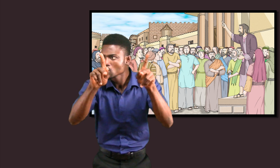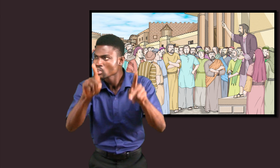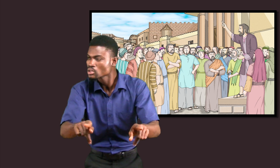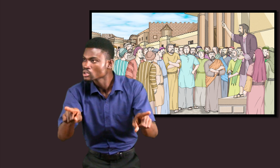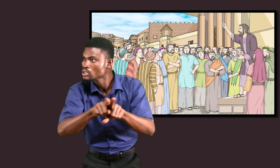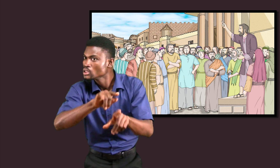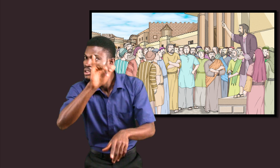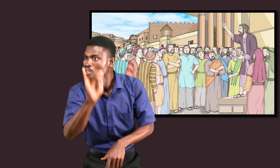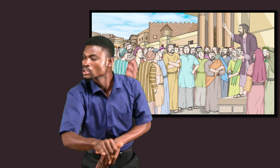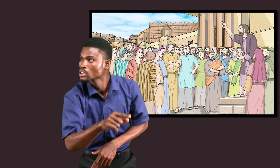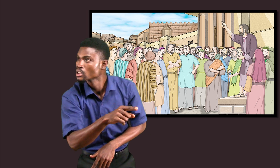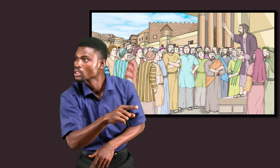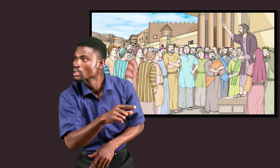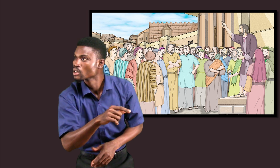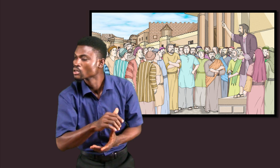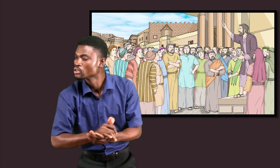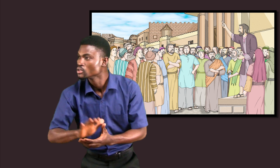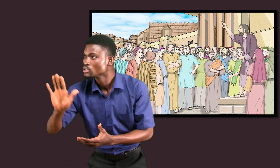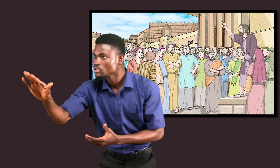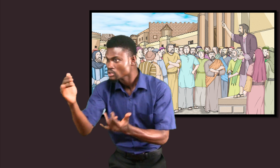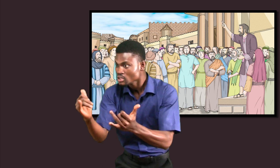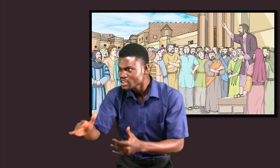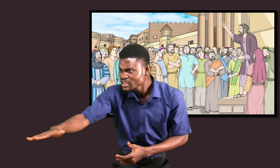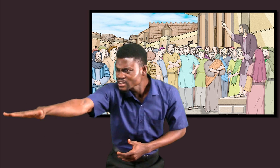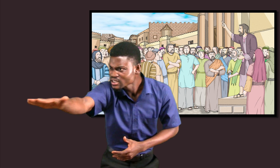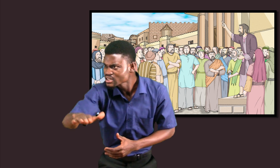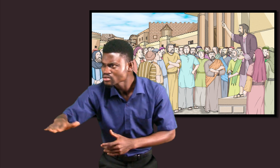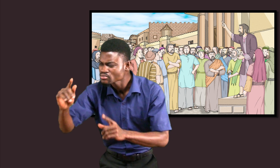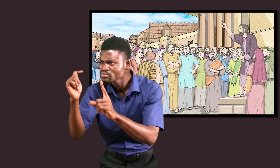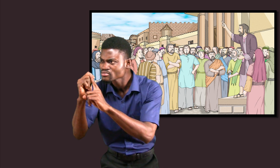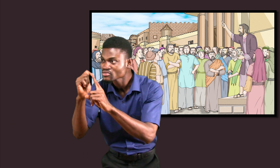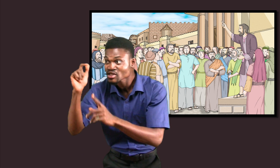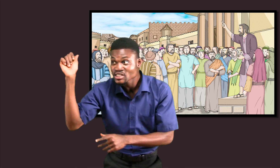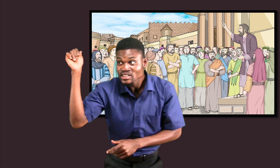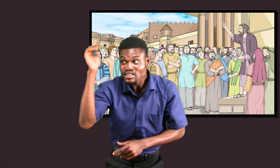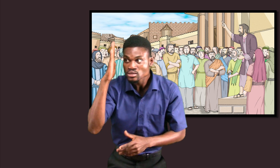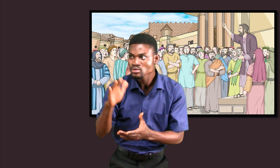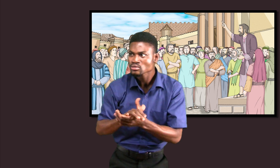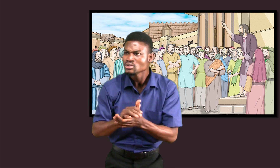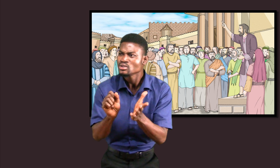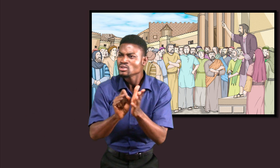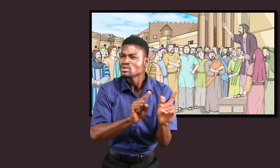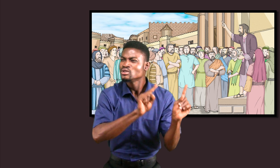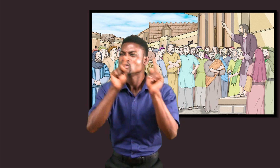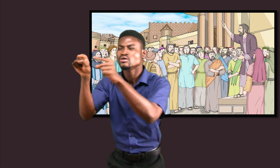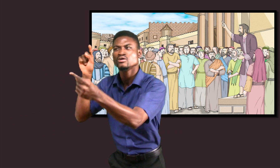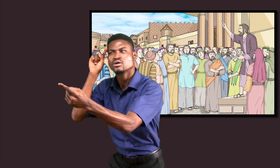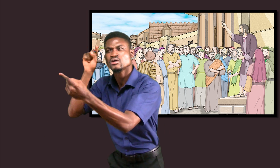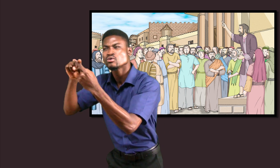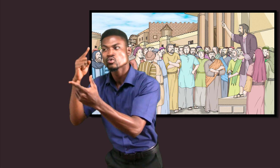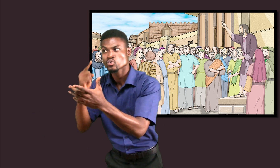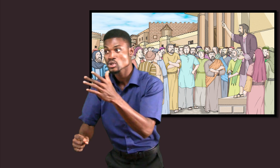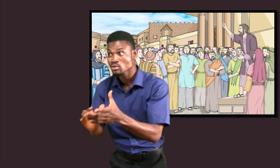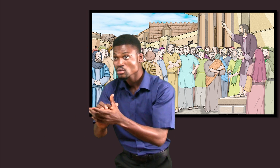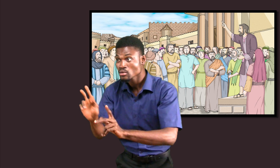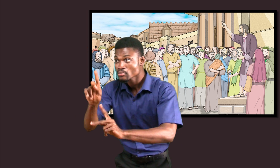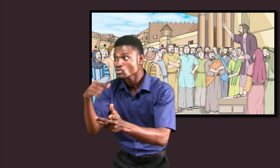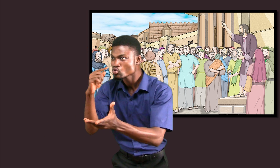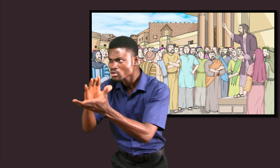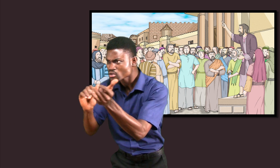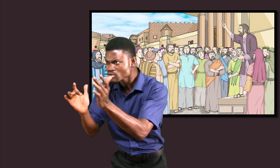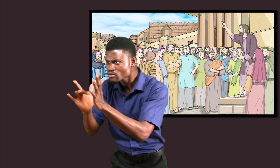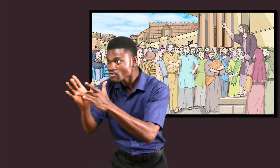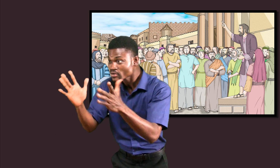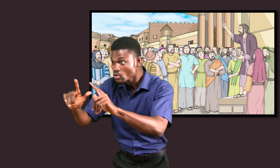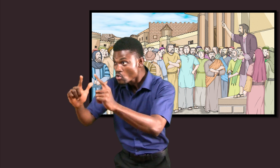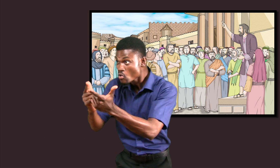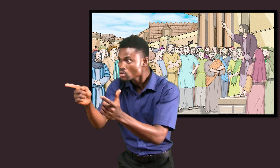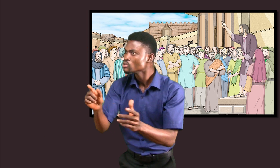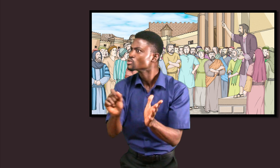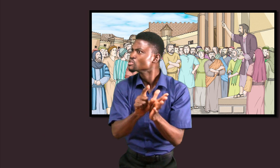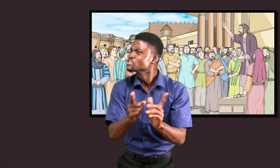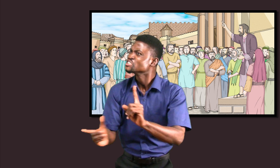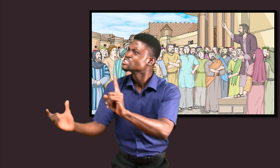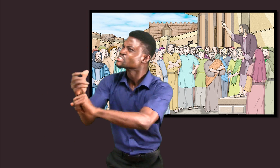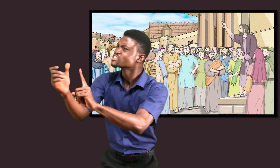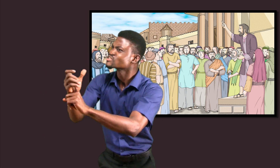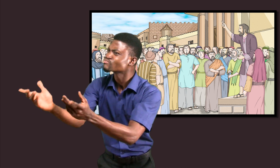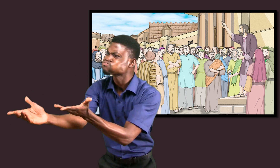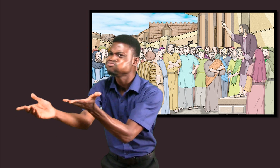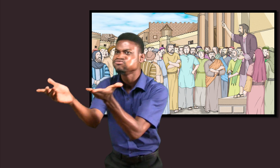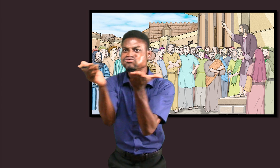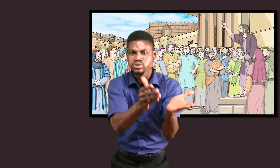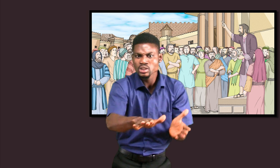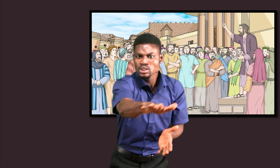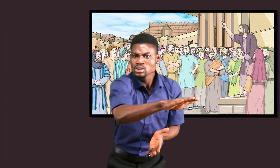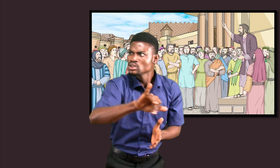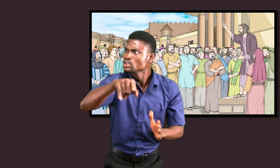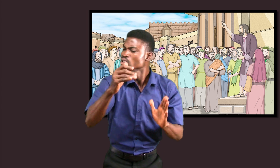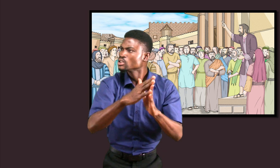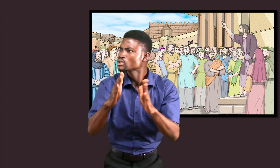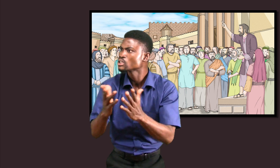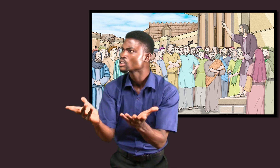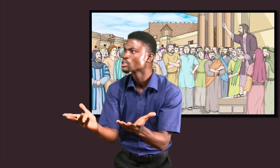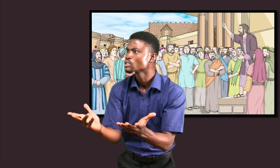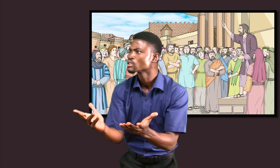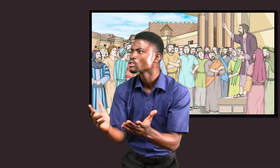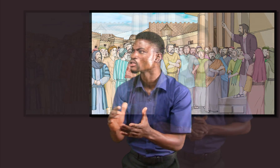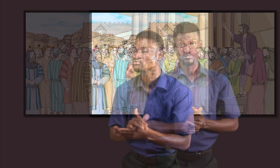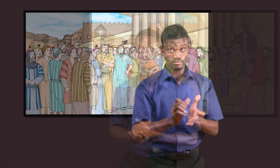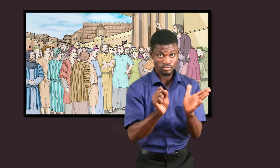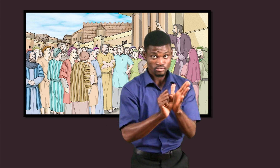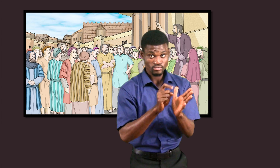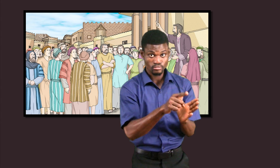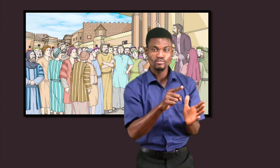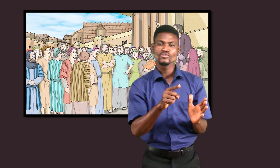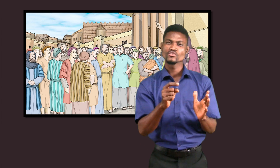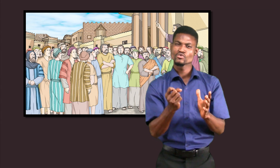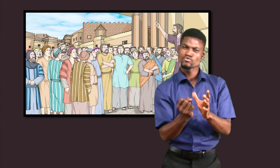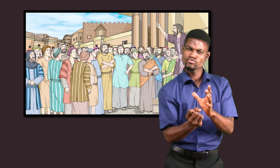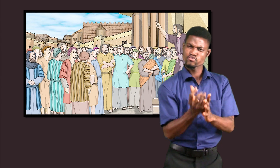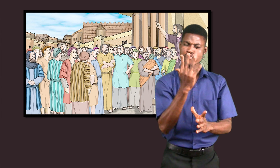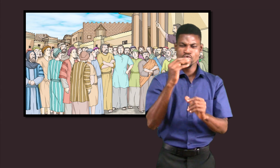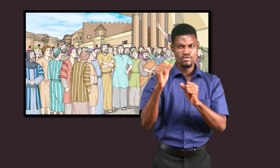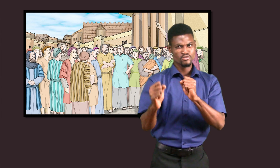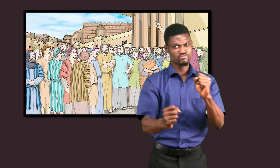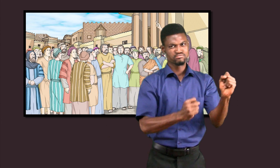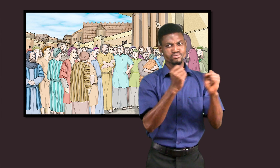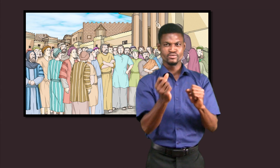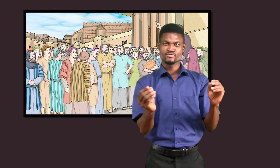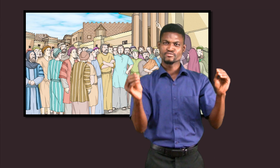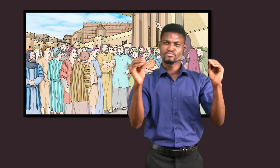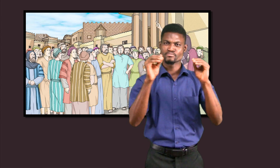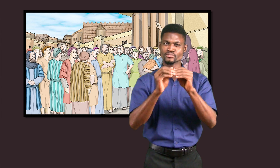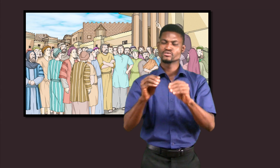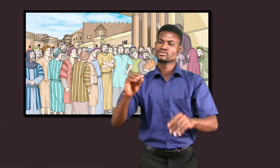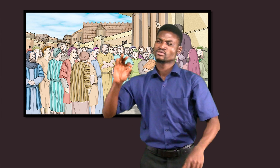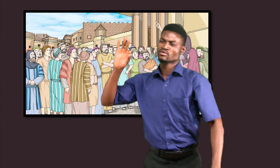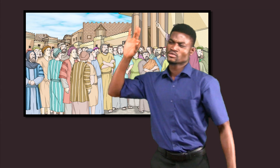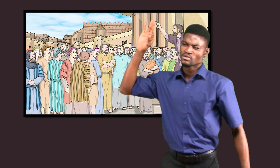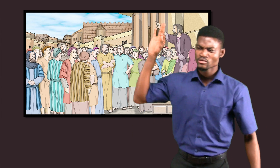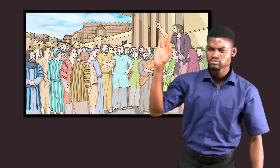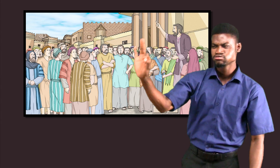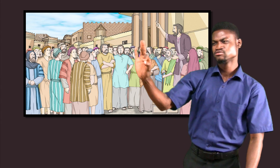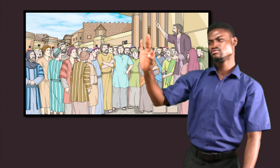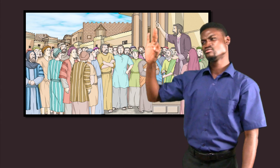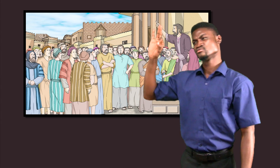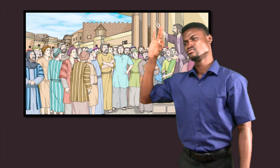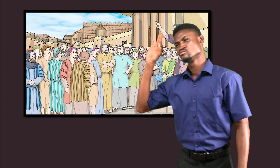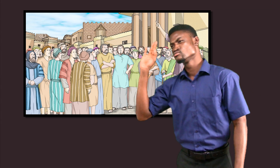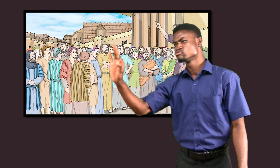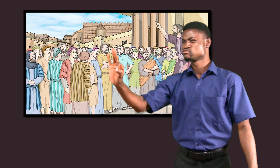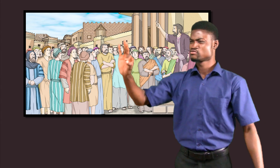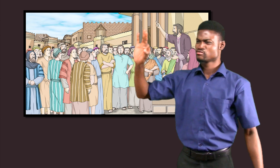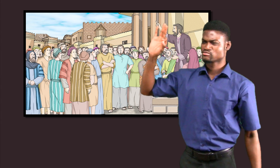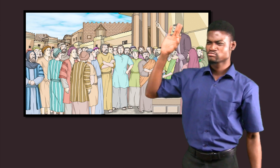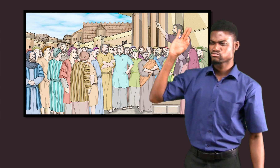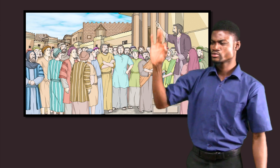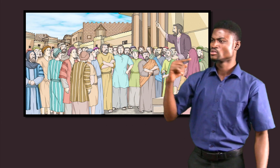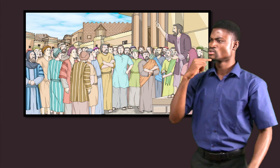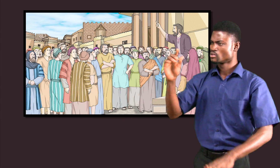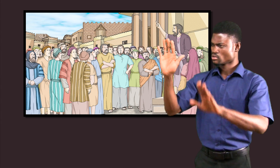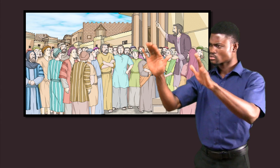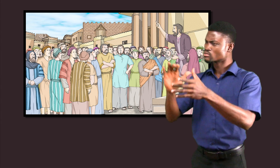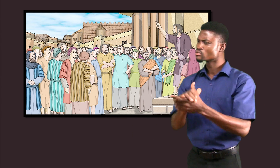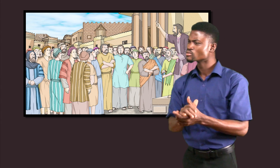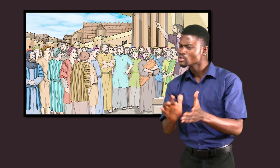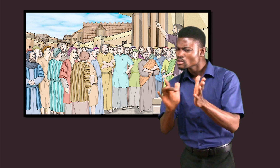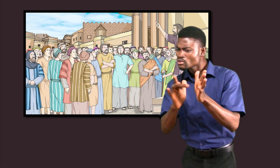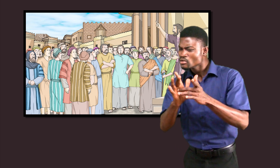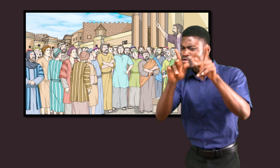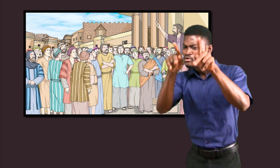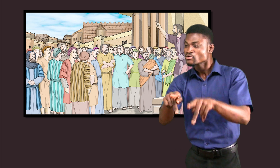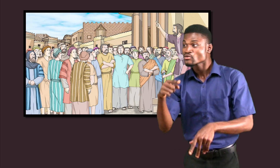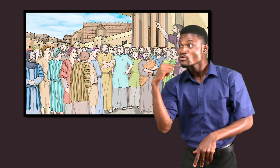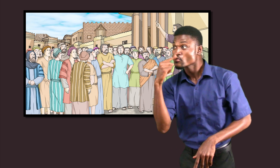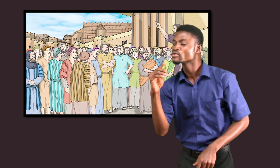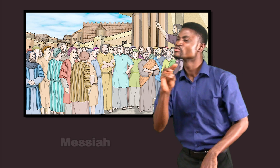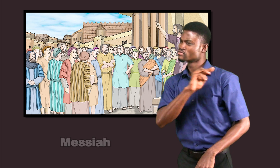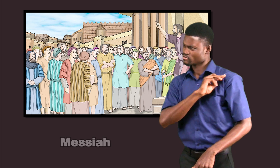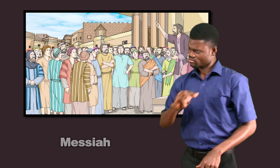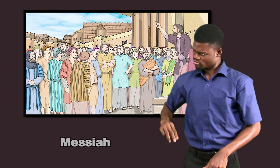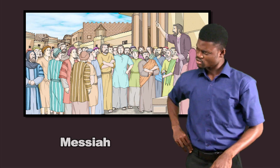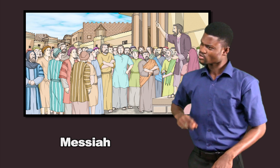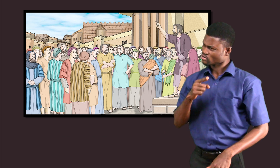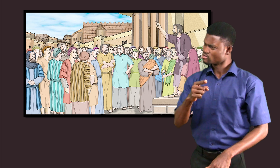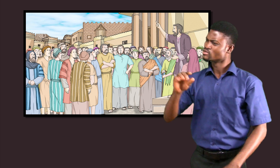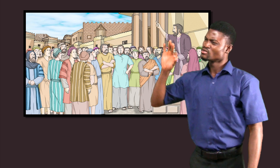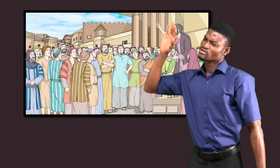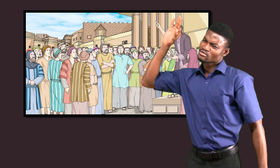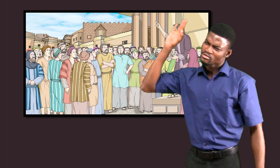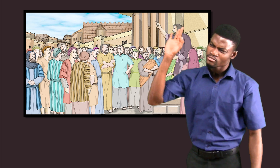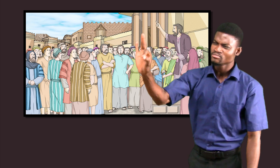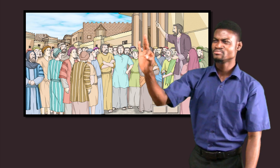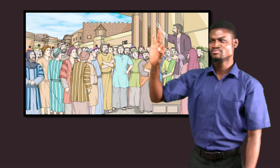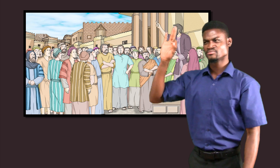And hasn’t he come here to take them as prisoners to the chief priests?”